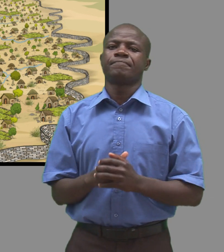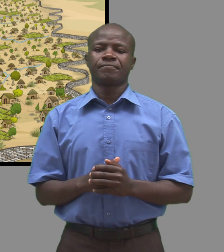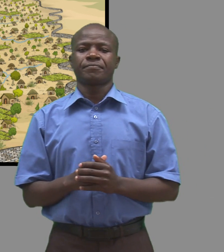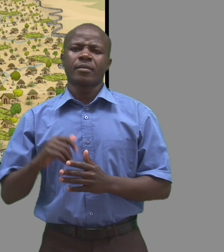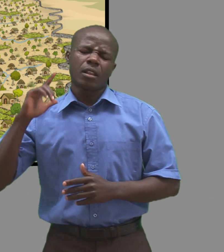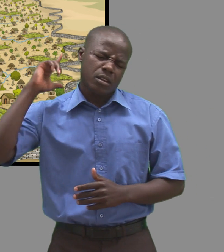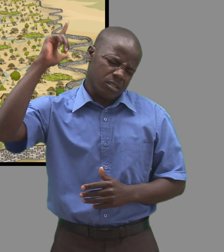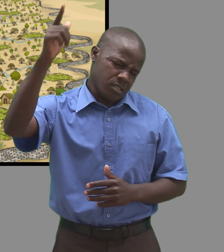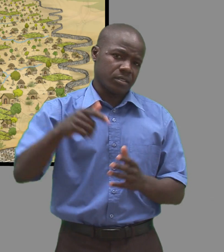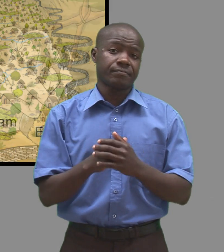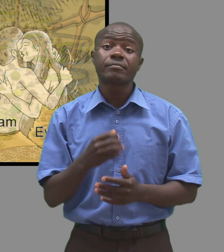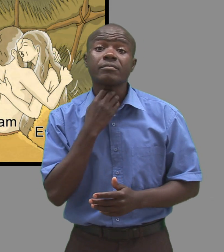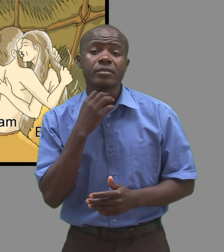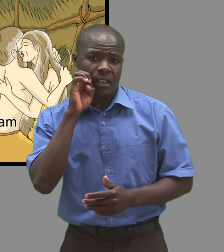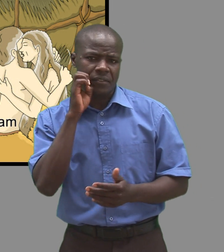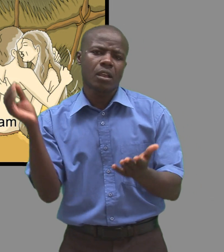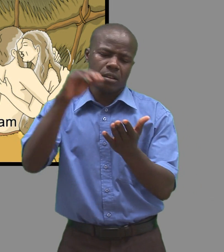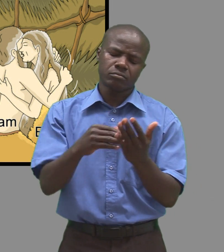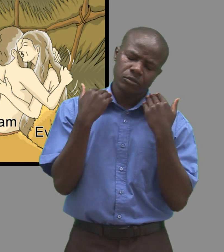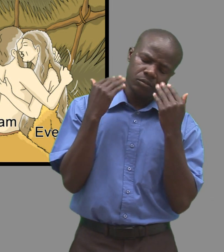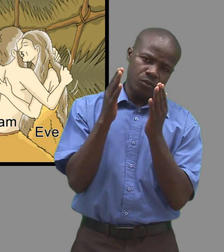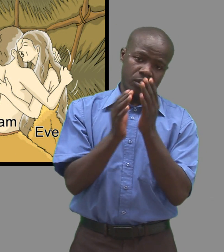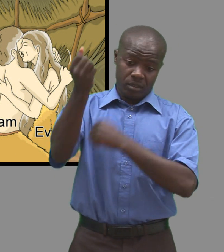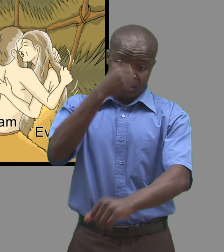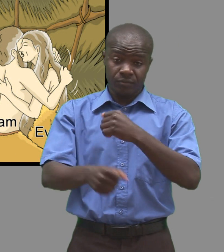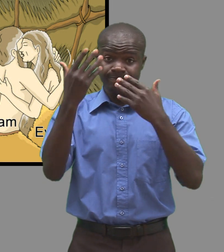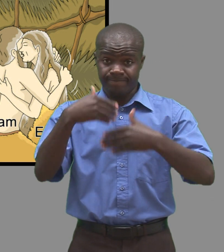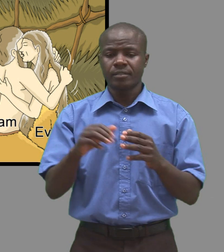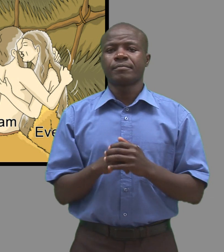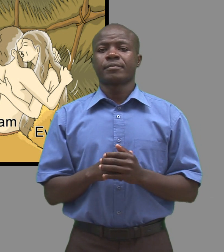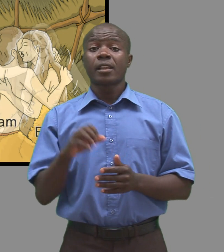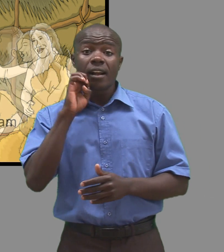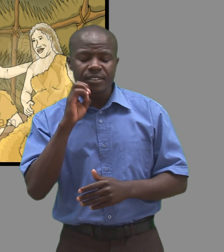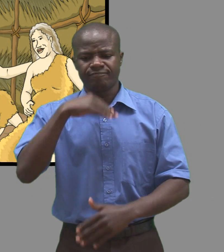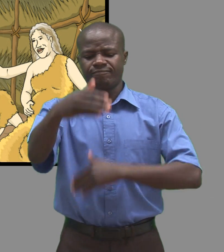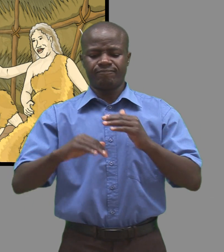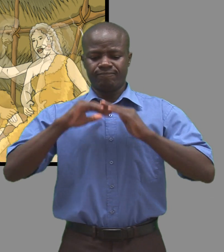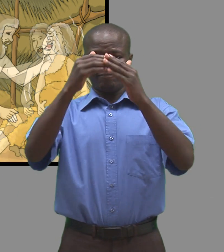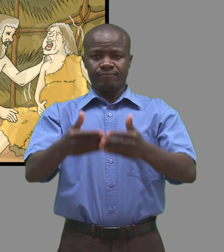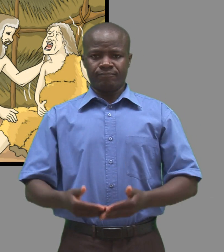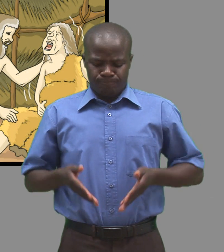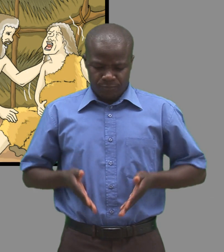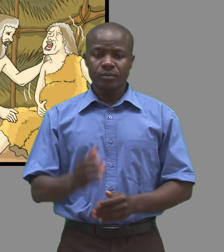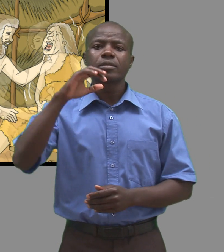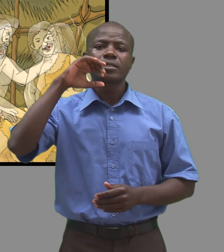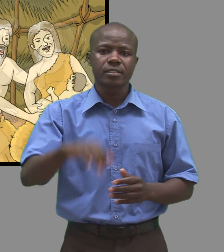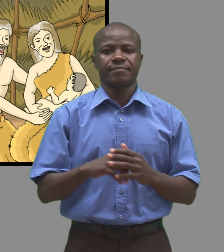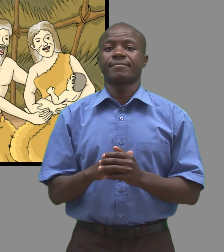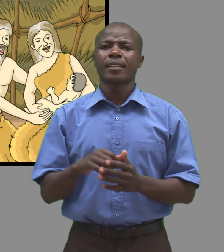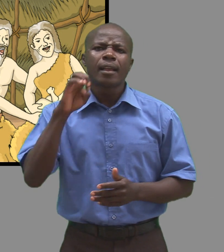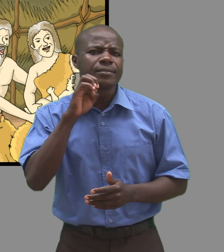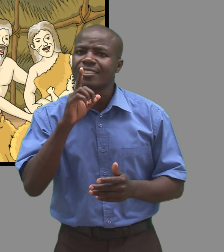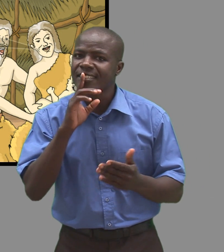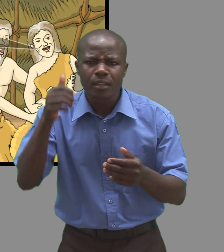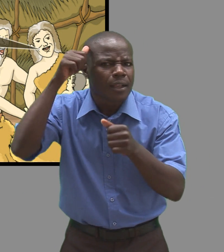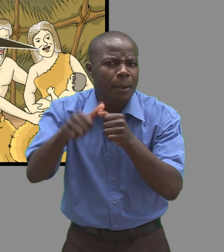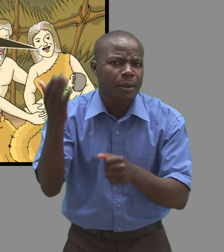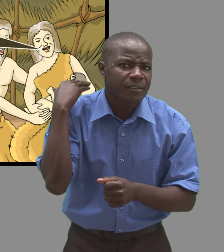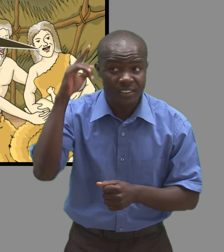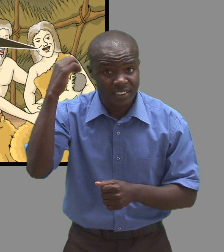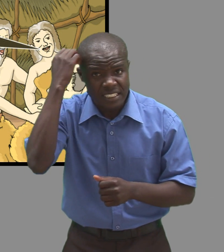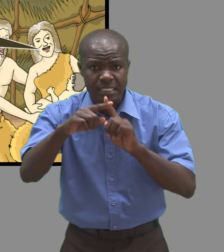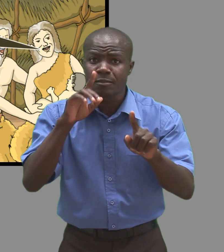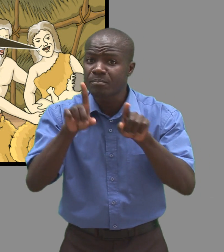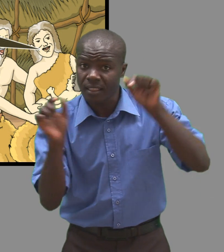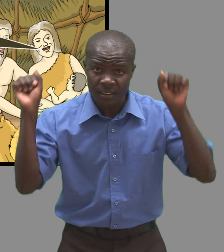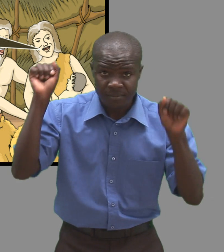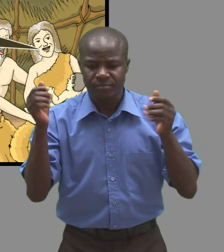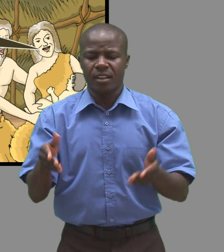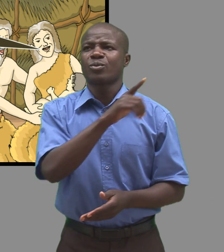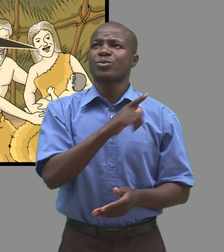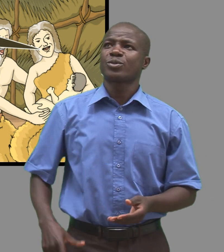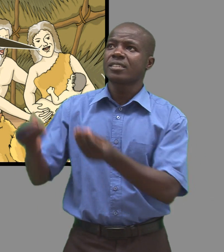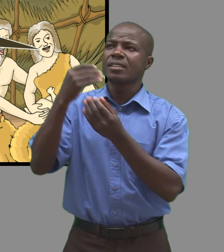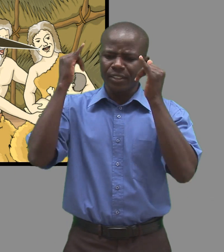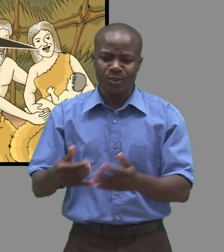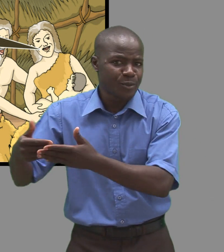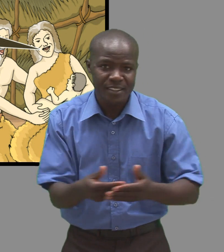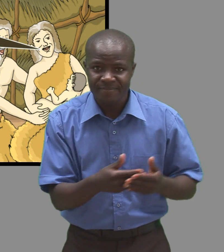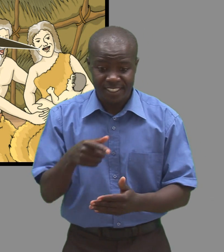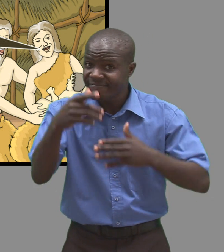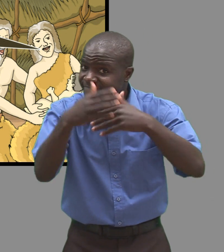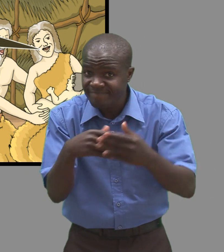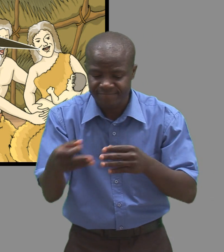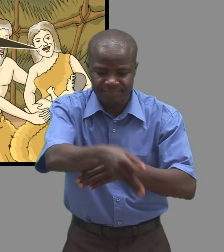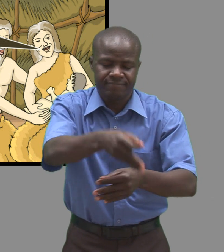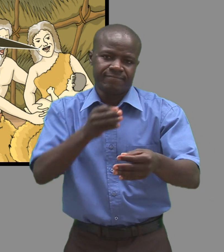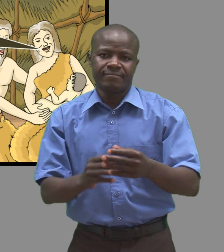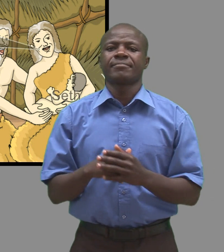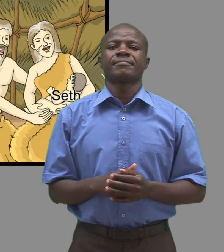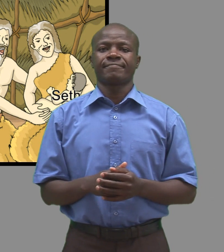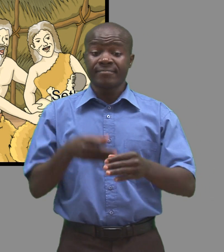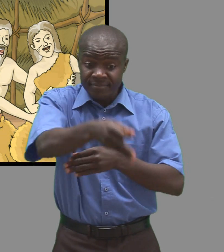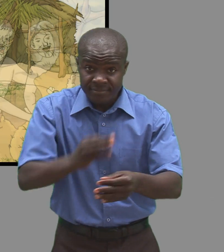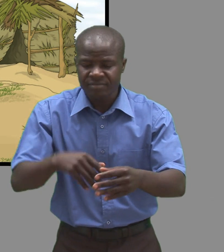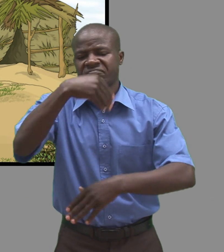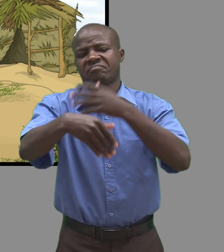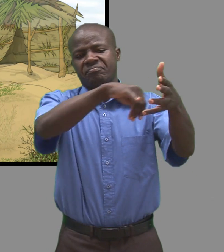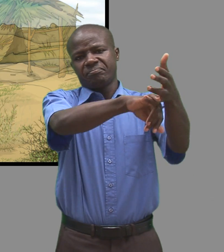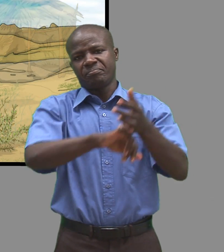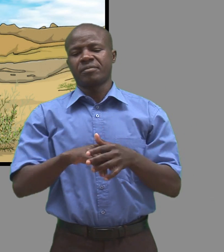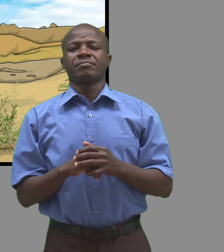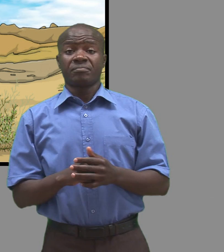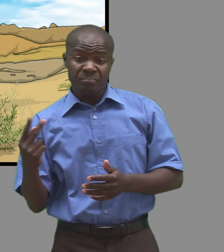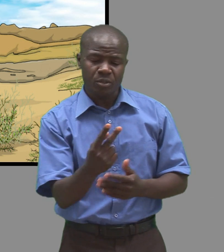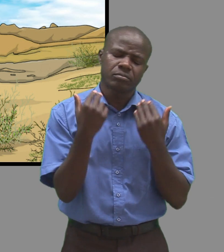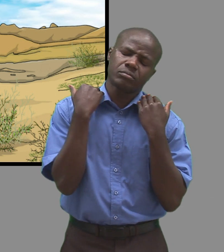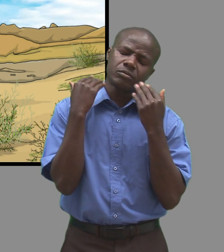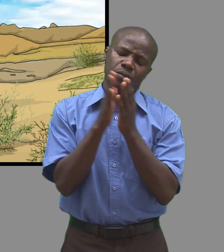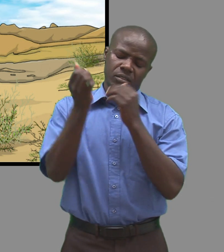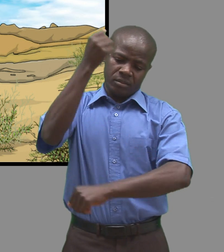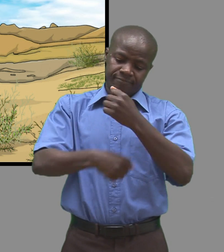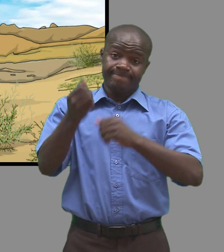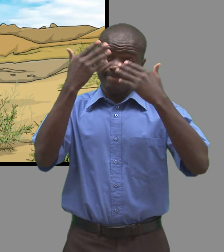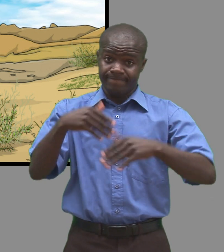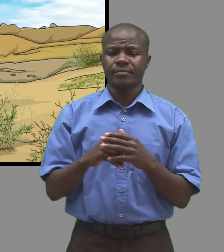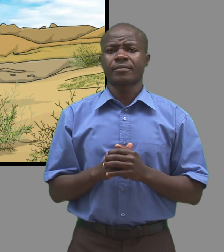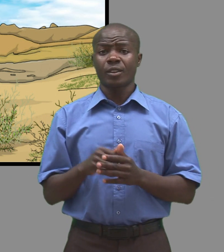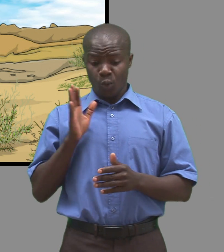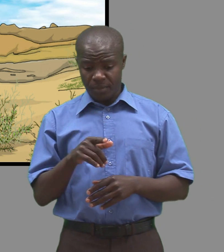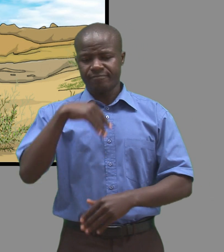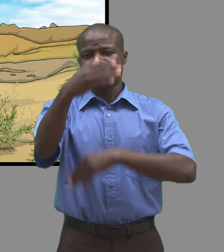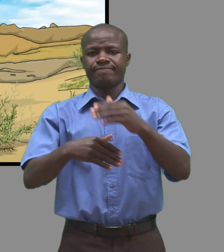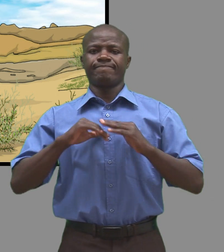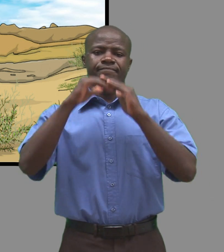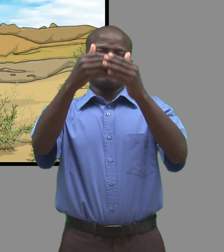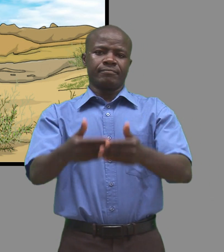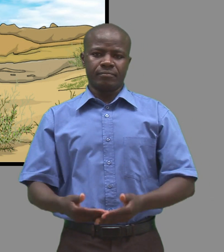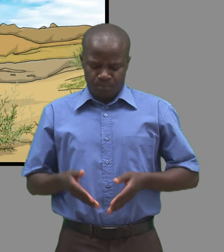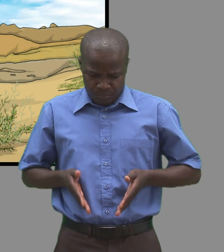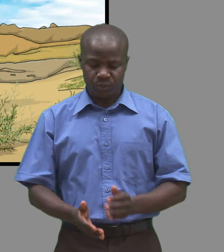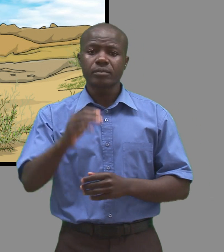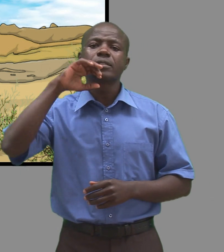And Adam again had relations with his wife, and she gave birth to a son and named him Seth, saying, “God has granted me another seed in place of Abel, since Cain killed him.”